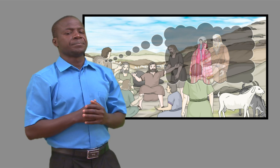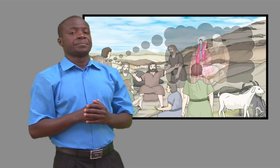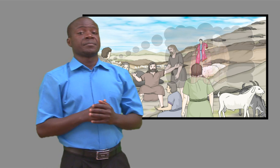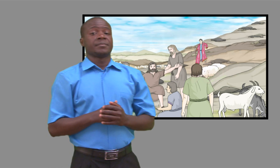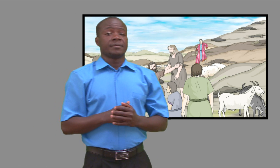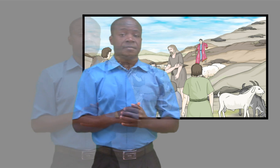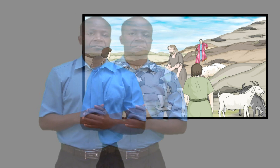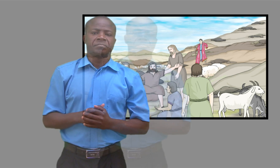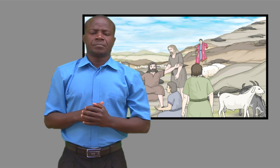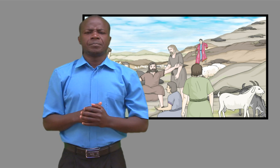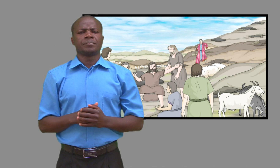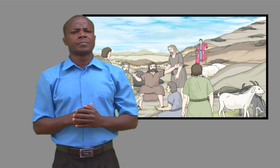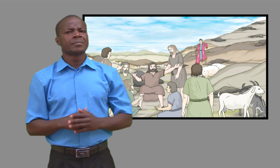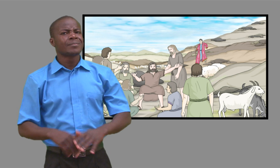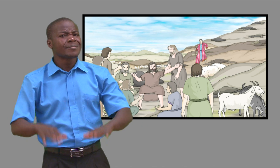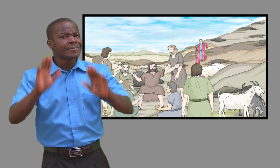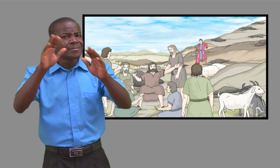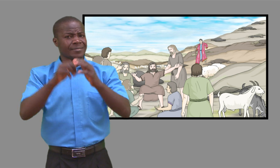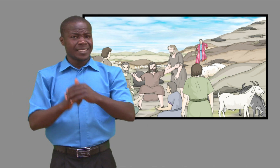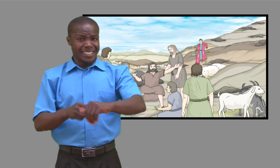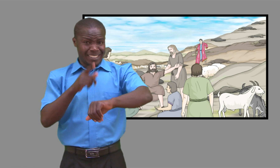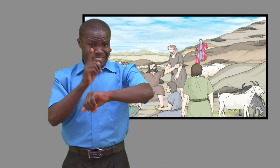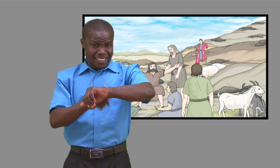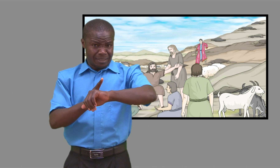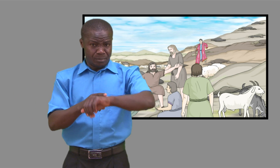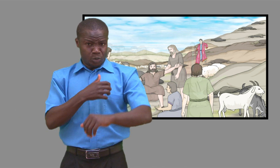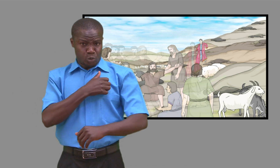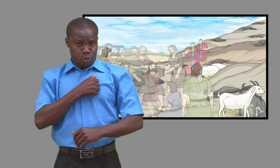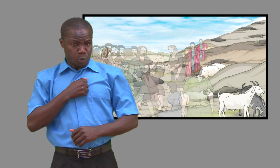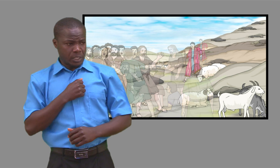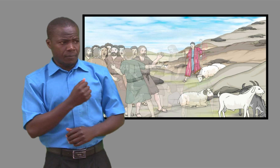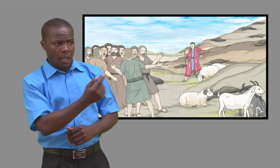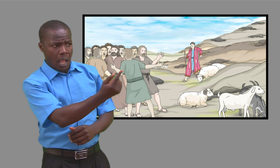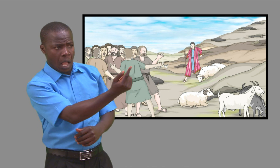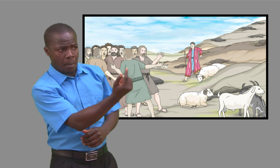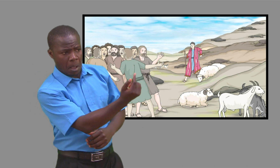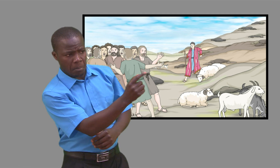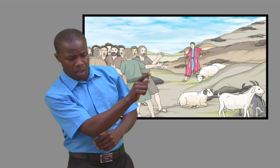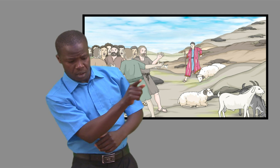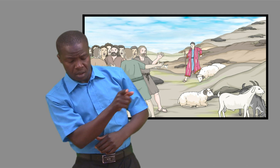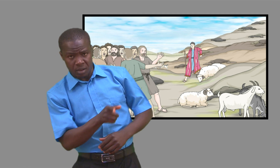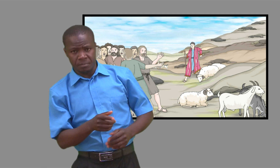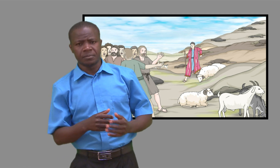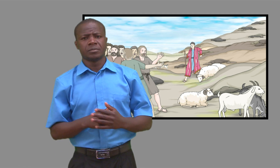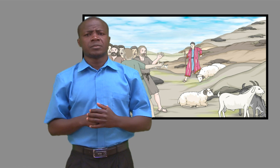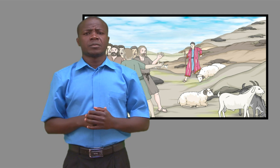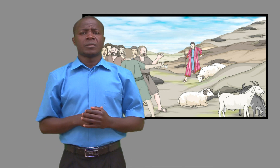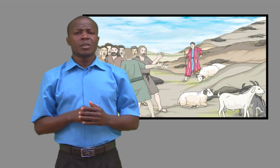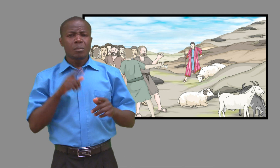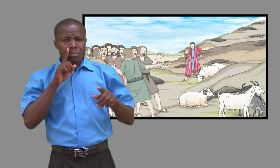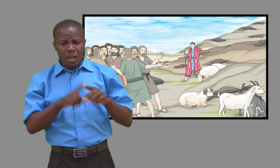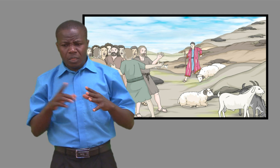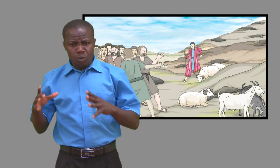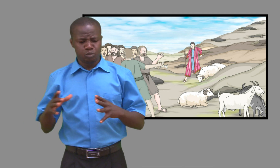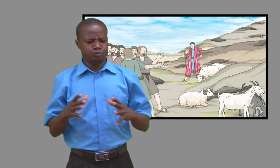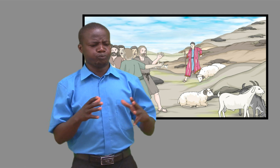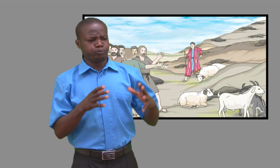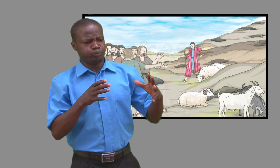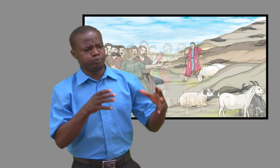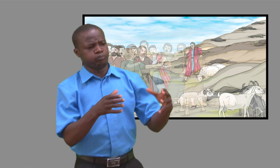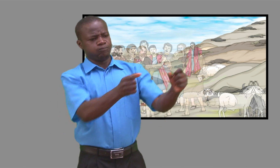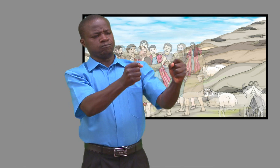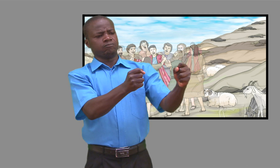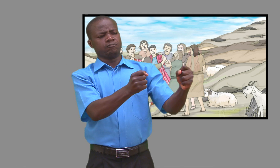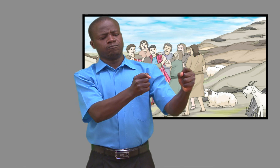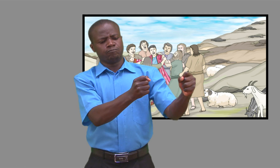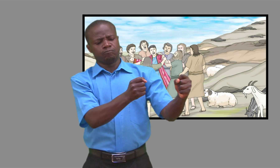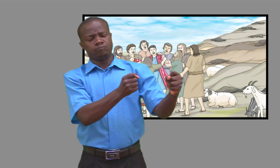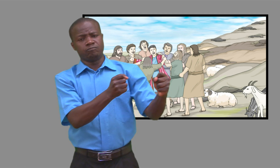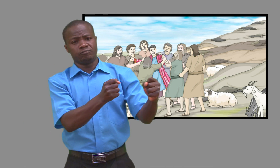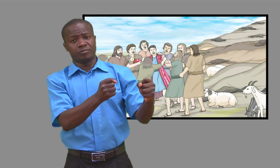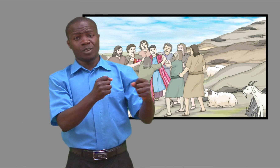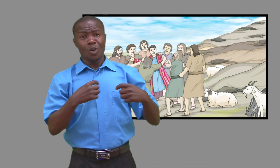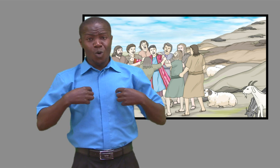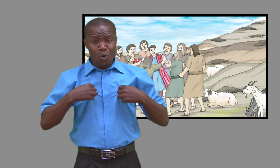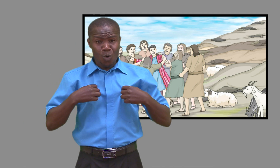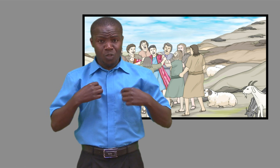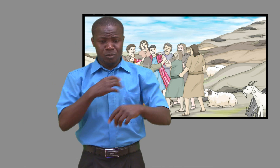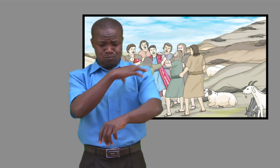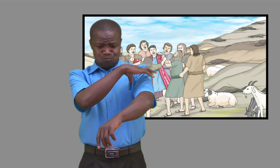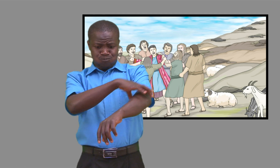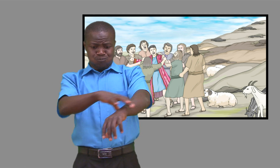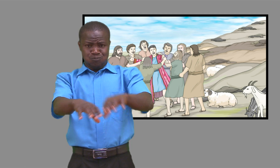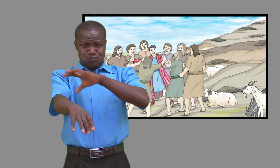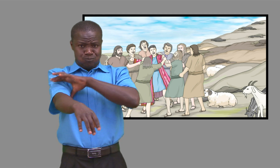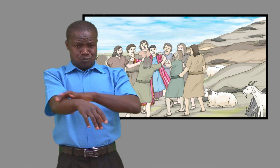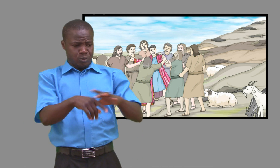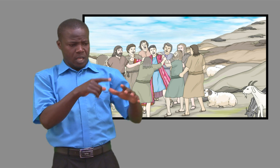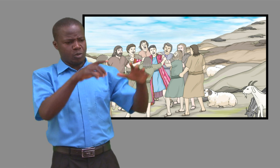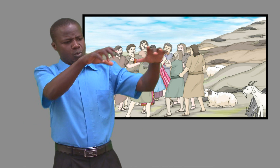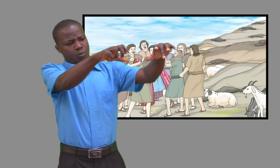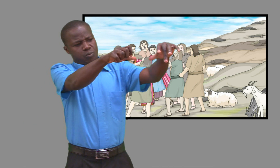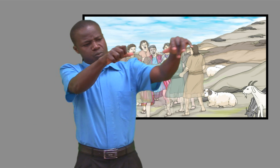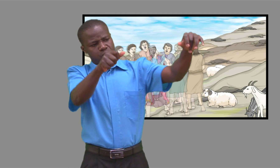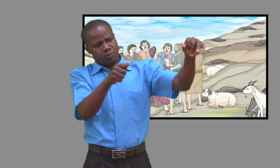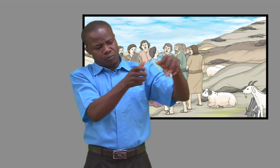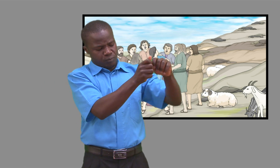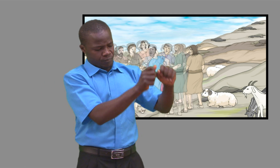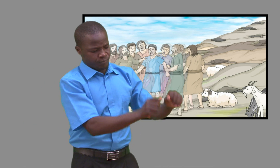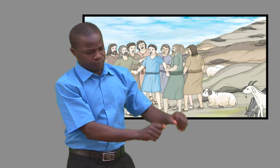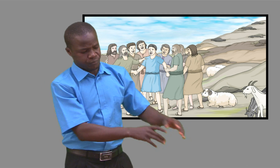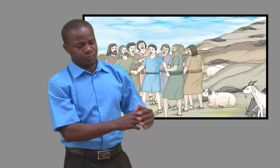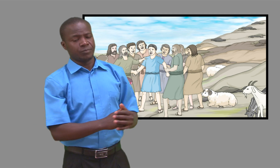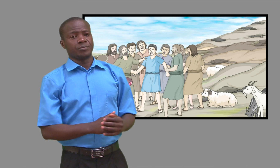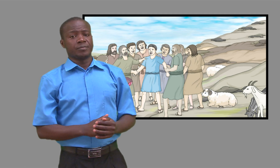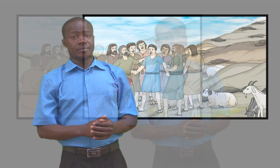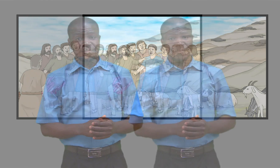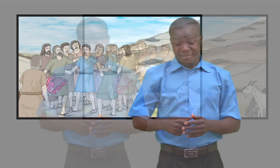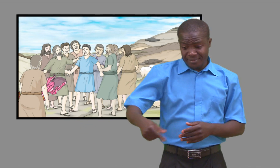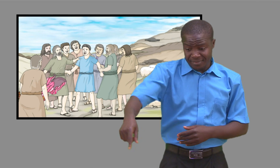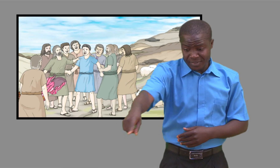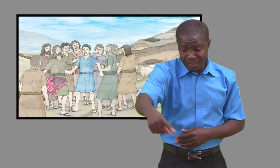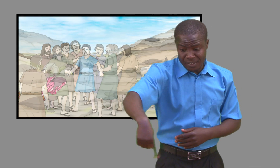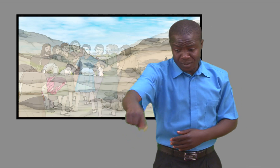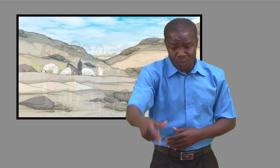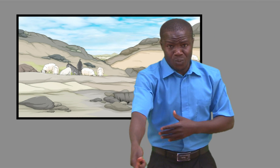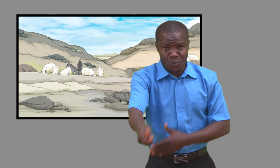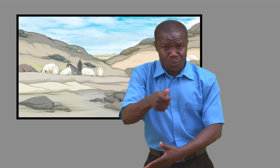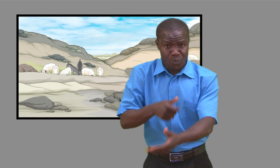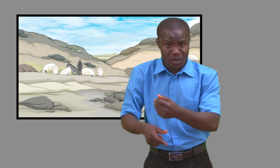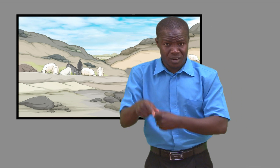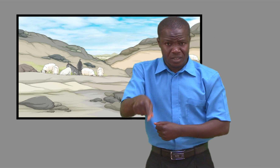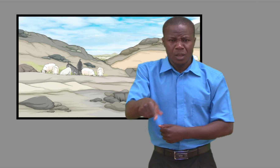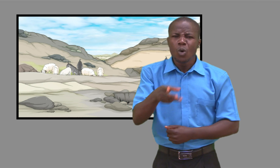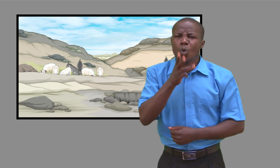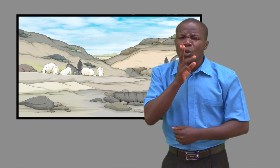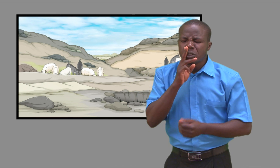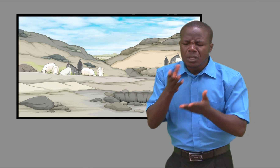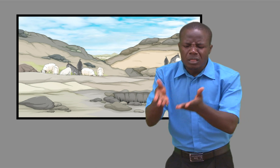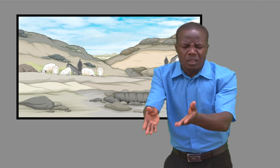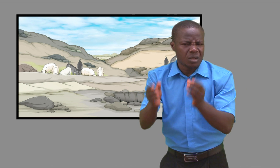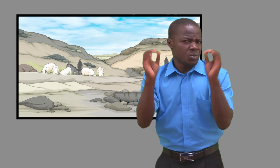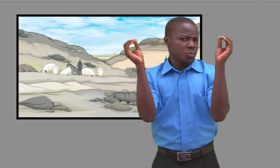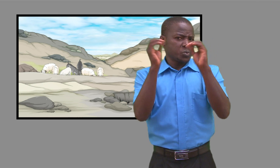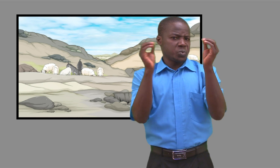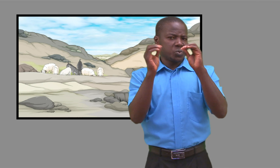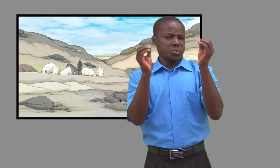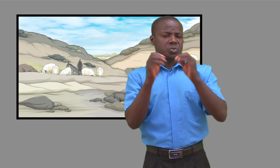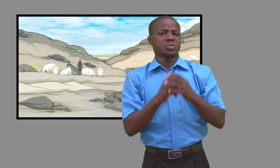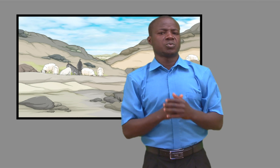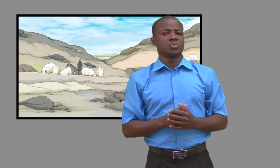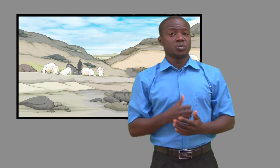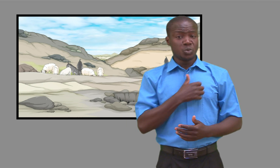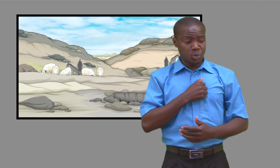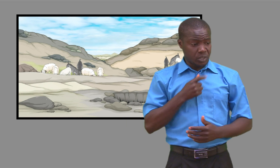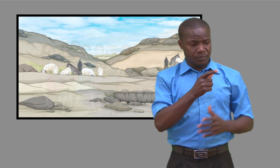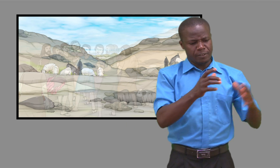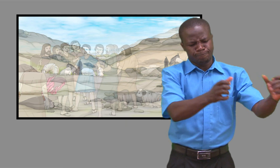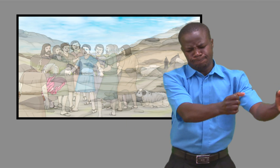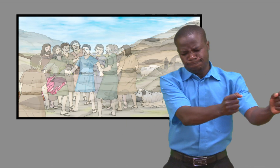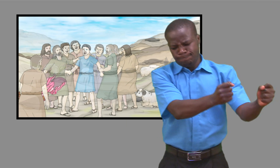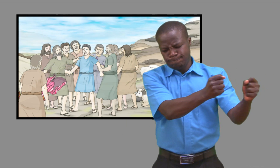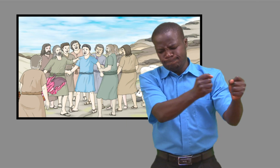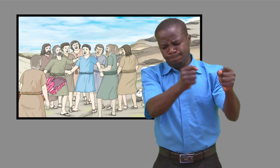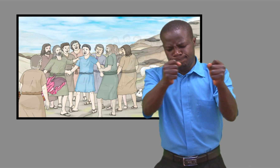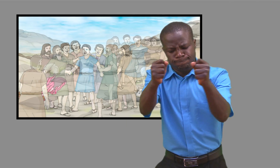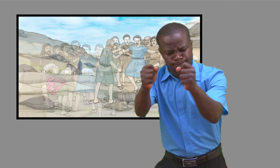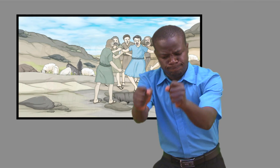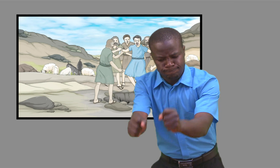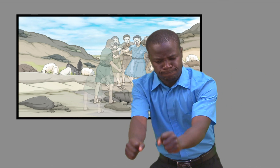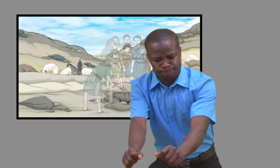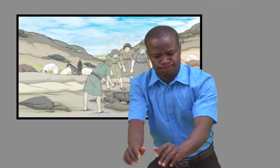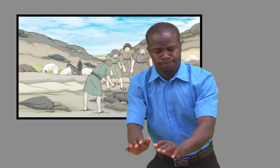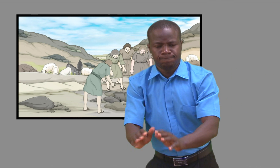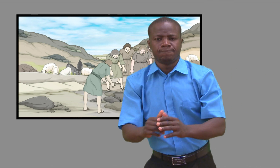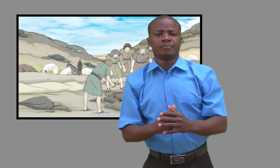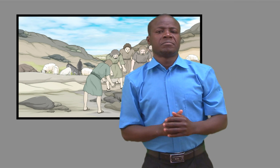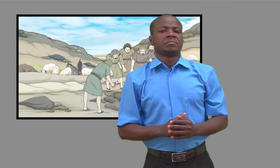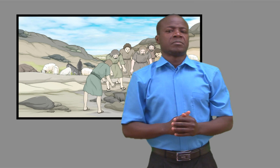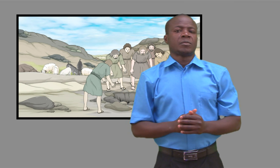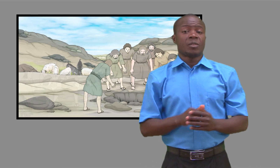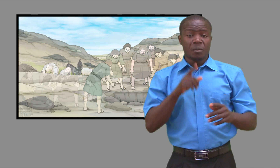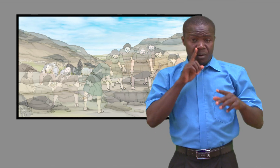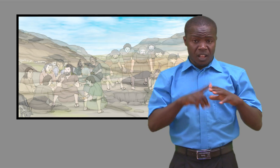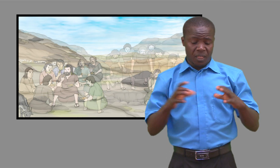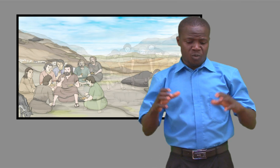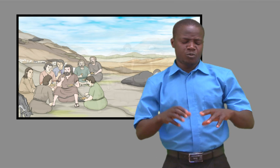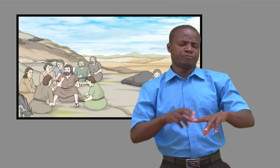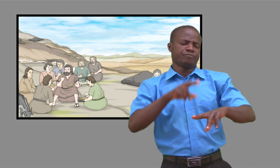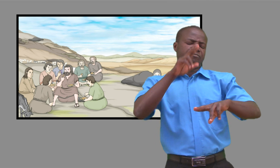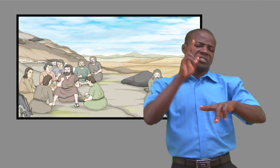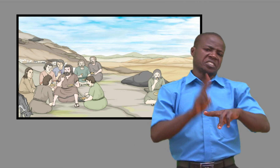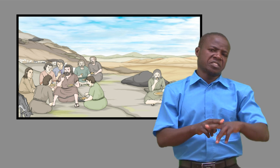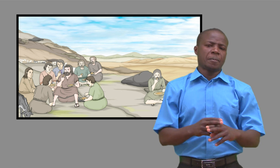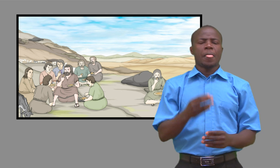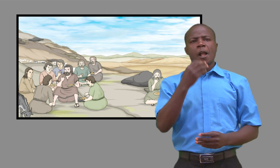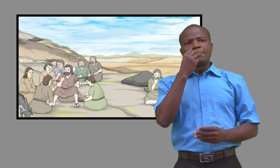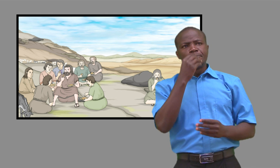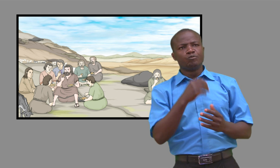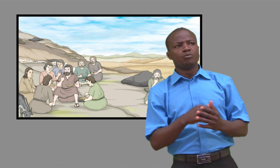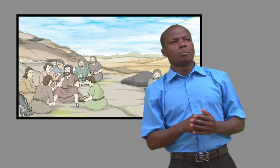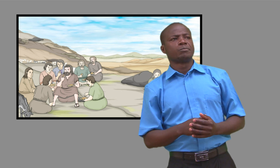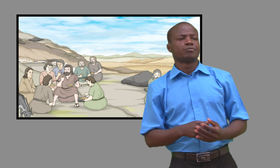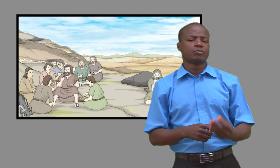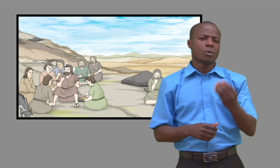So when Joseph came to his brothers, they stripped him of his robe—the robe of many colors he was wearing— and they took him and threw him into the pit. Now the pit was empty, with no water in it.